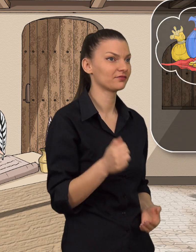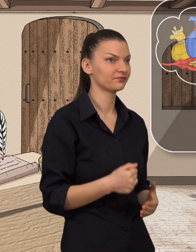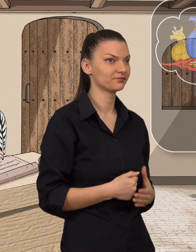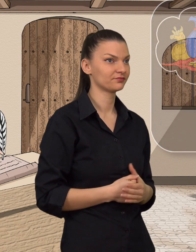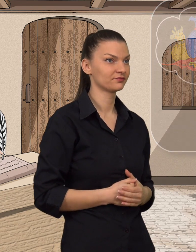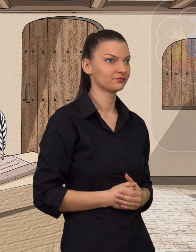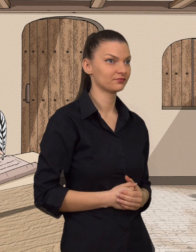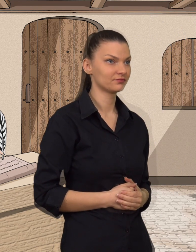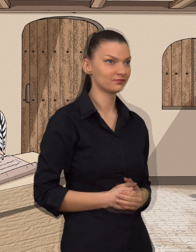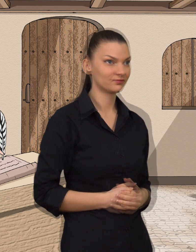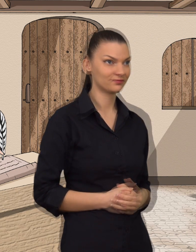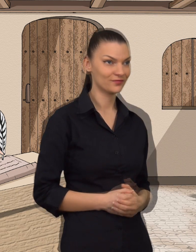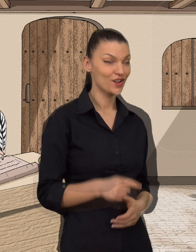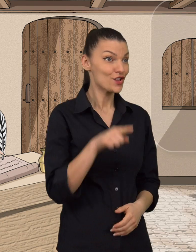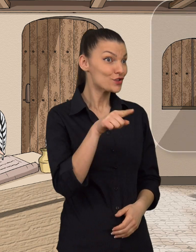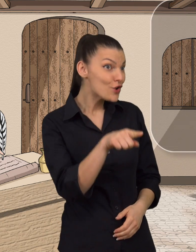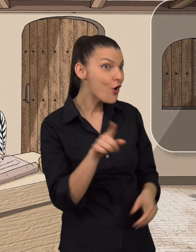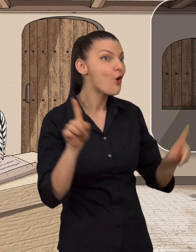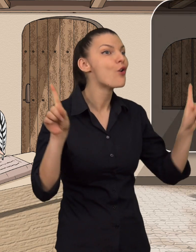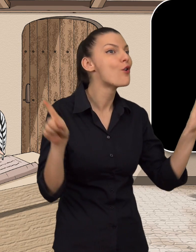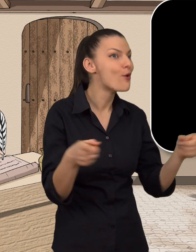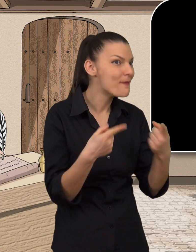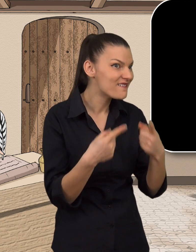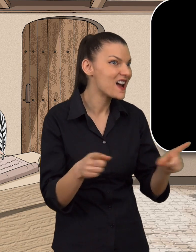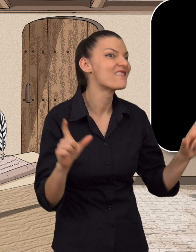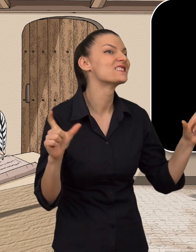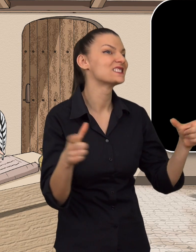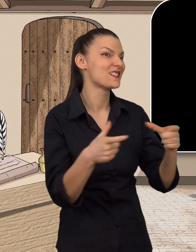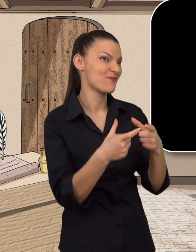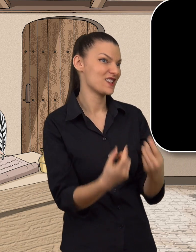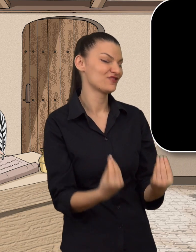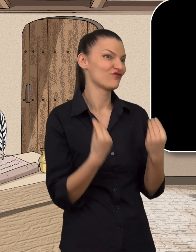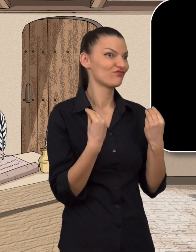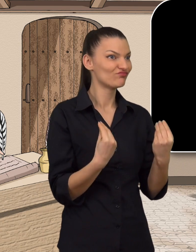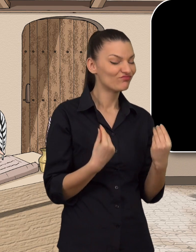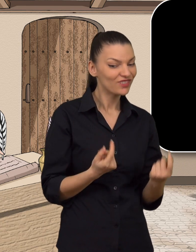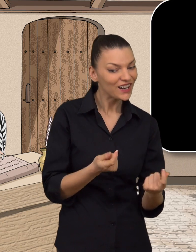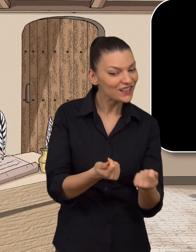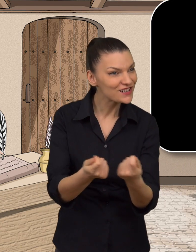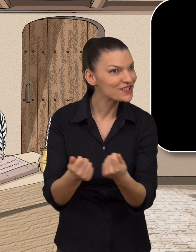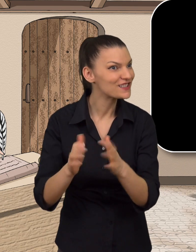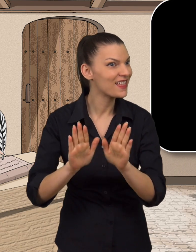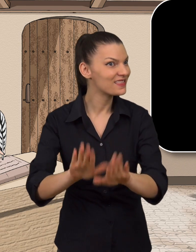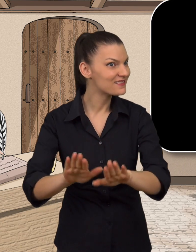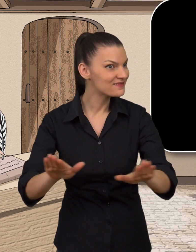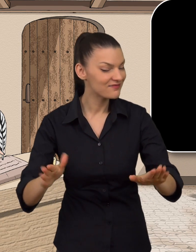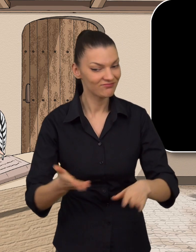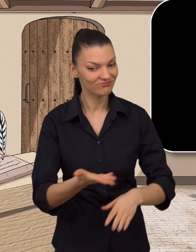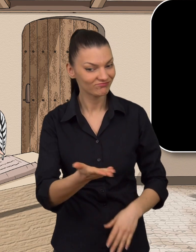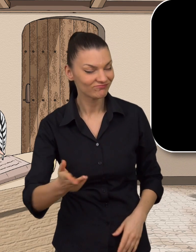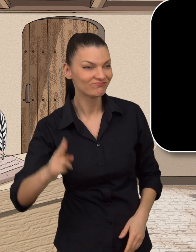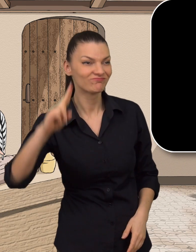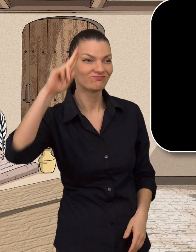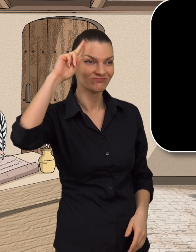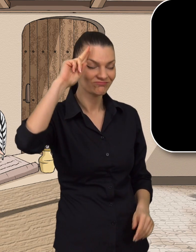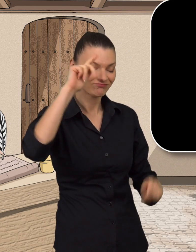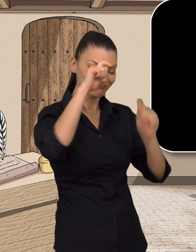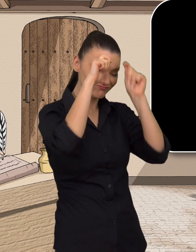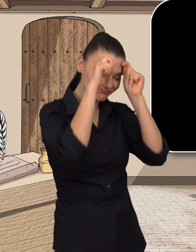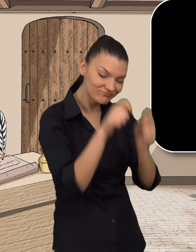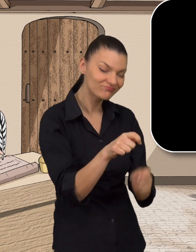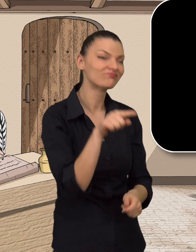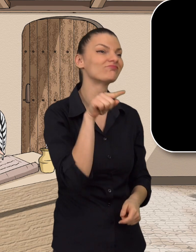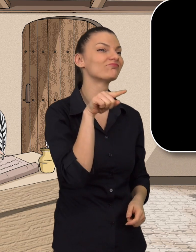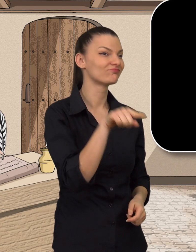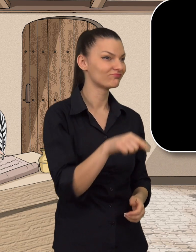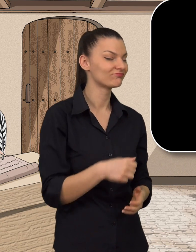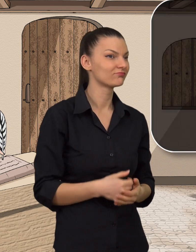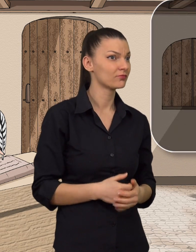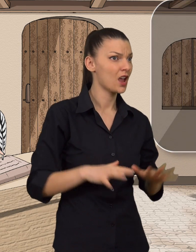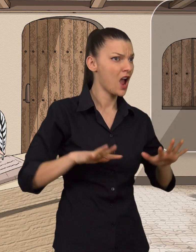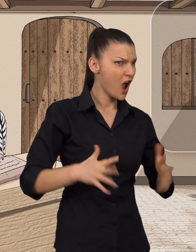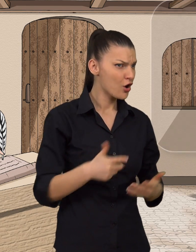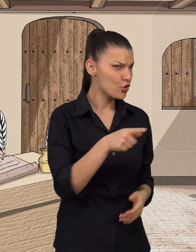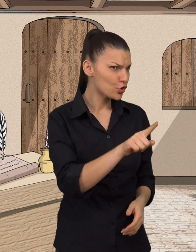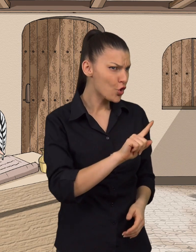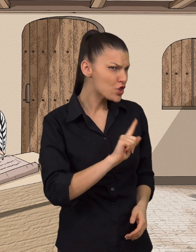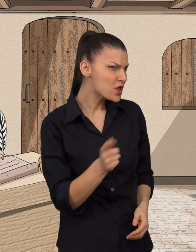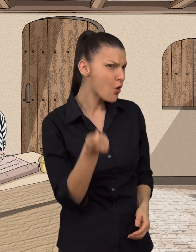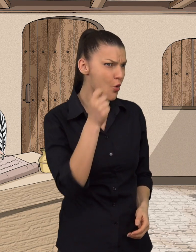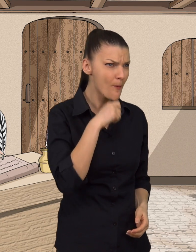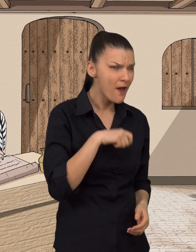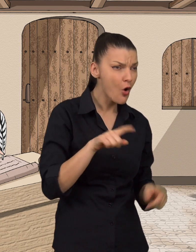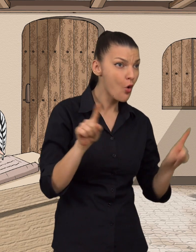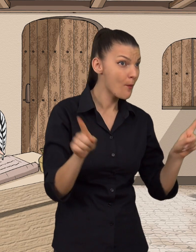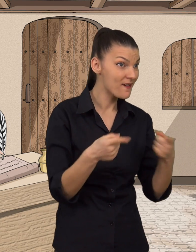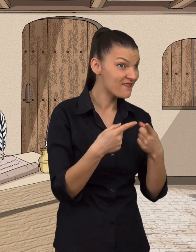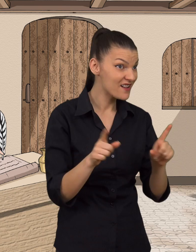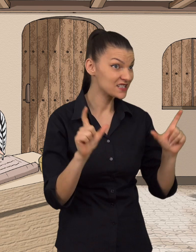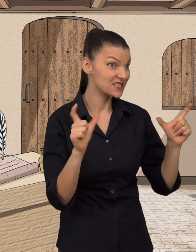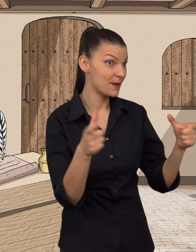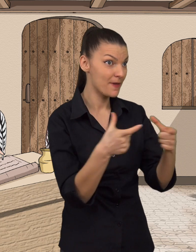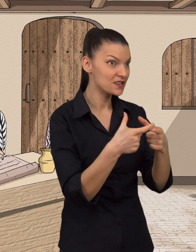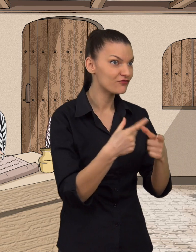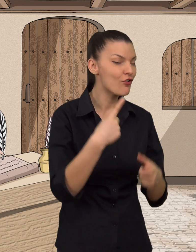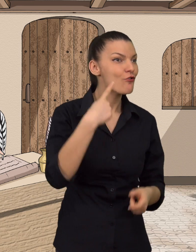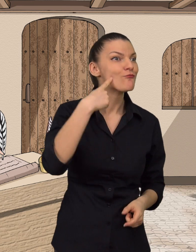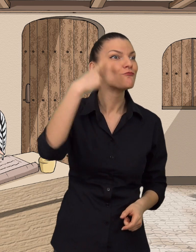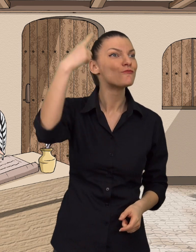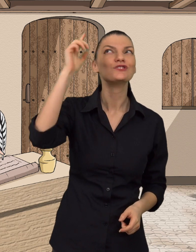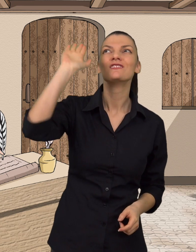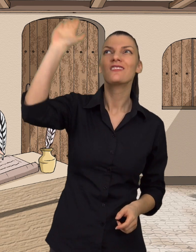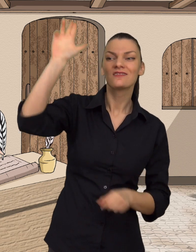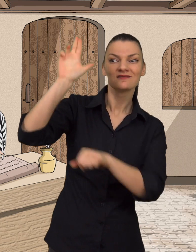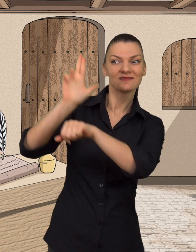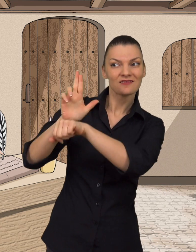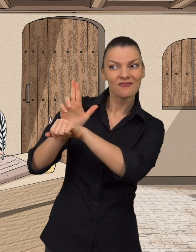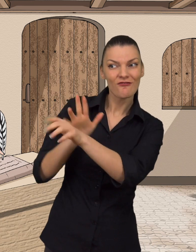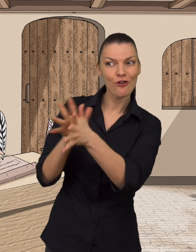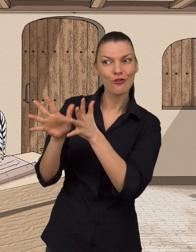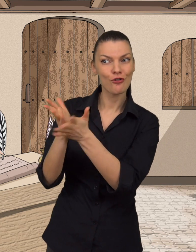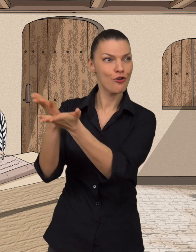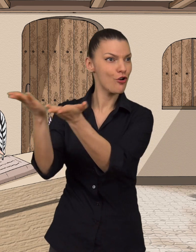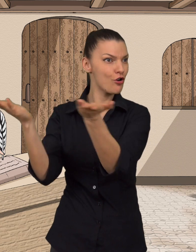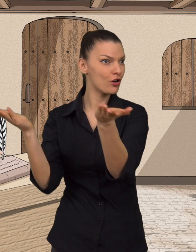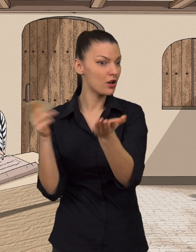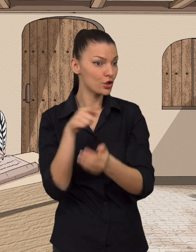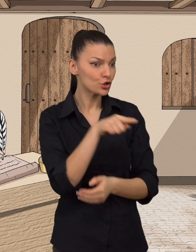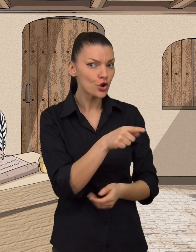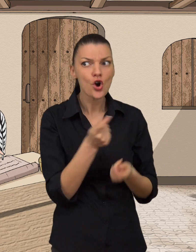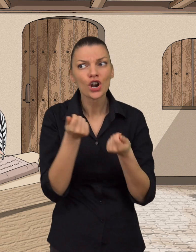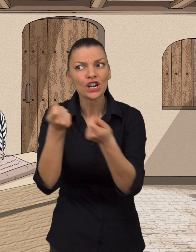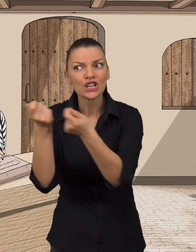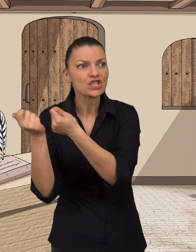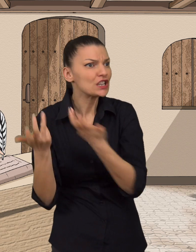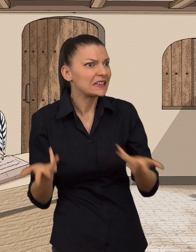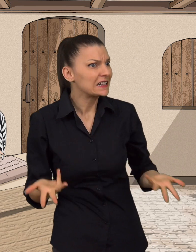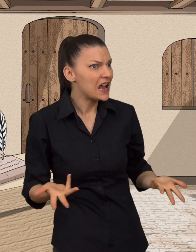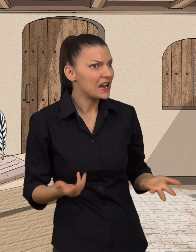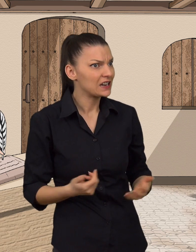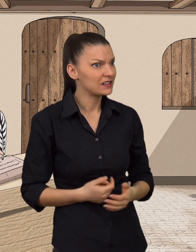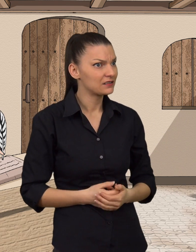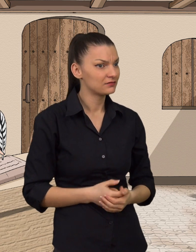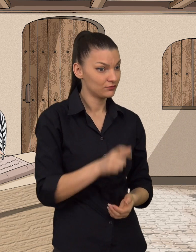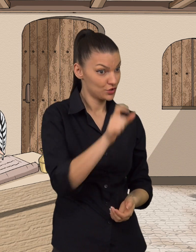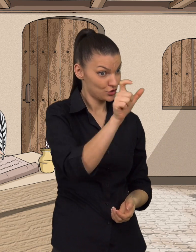An overseer must manage his own household well and keep his children under control, with complete dignity.